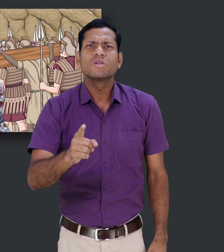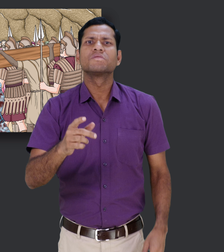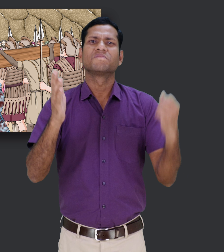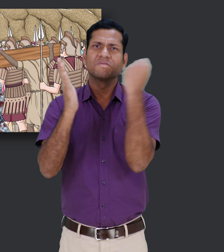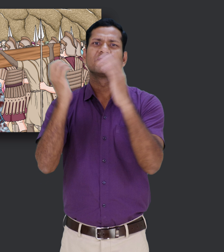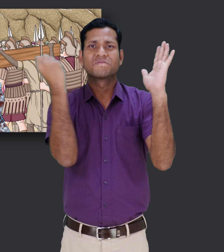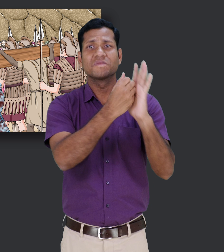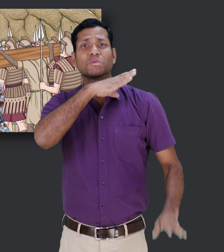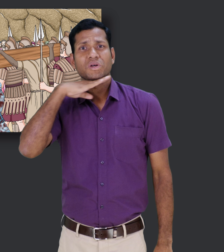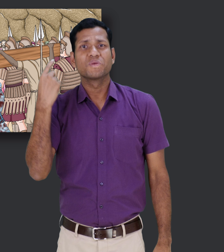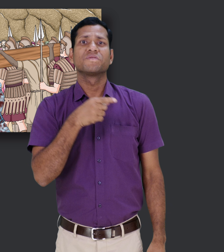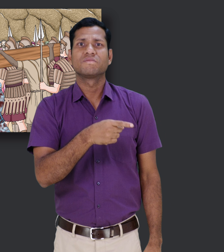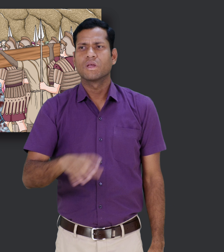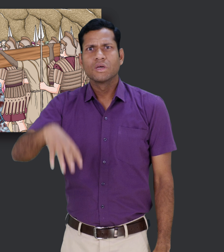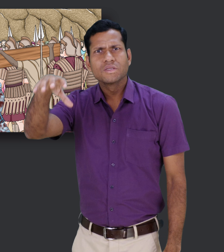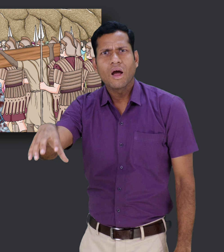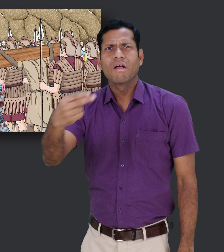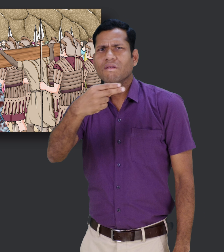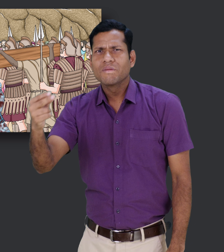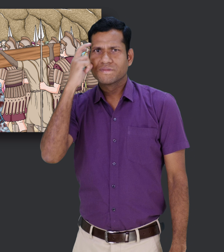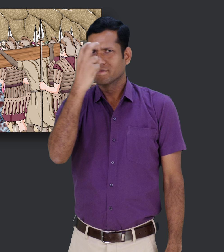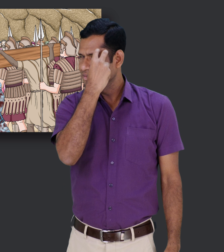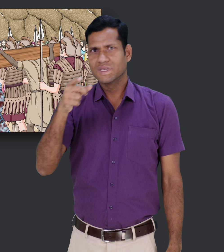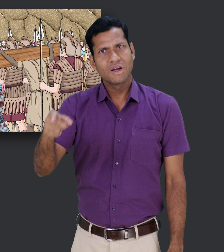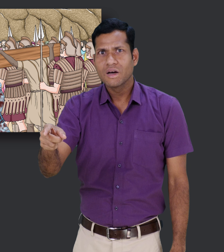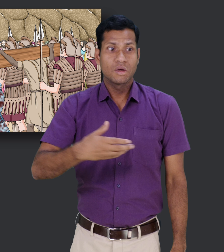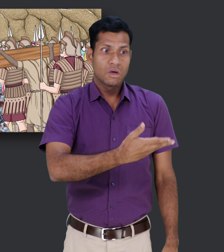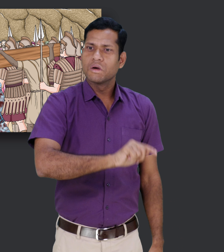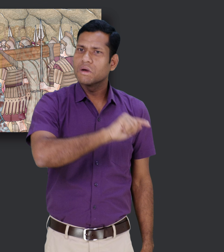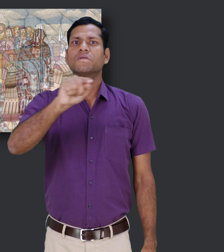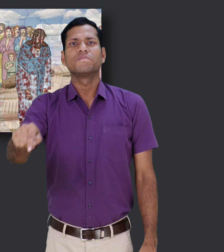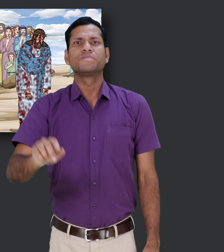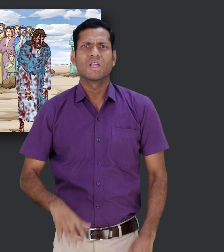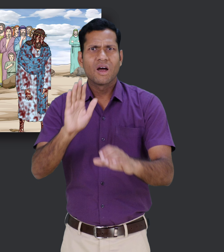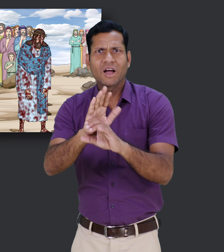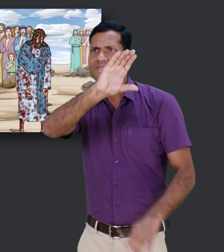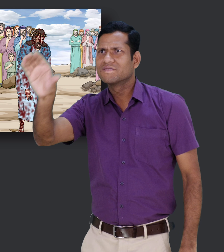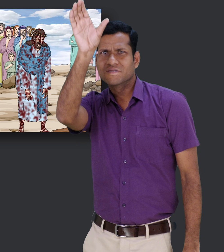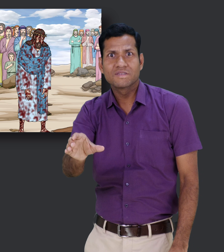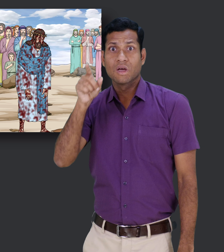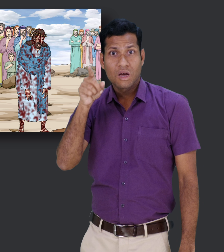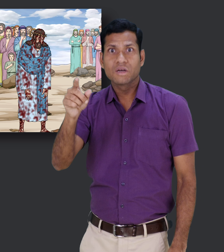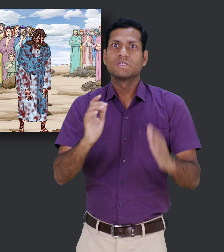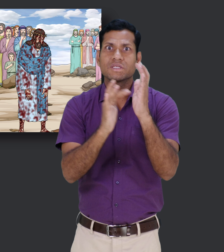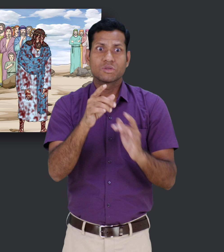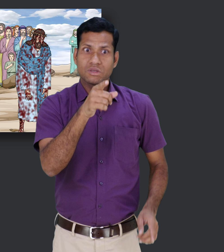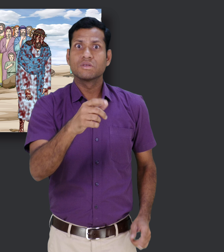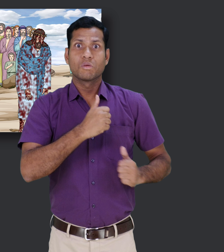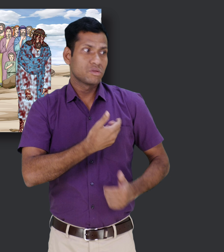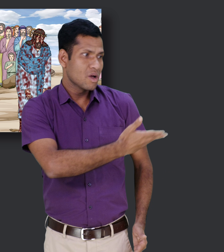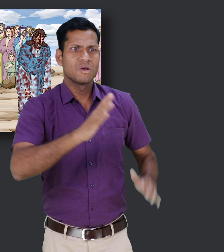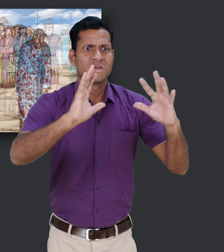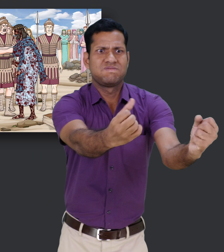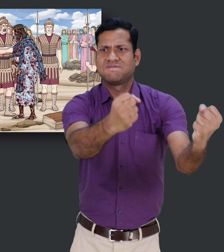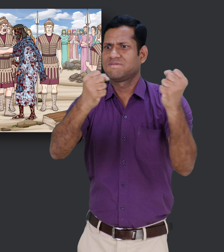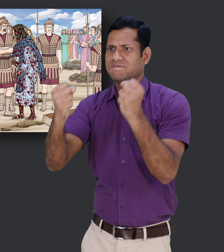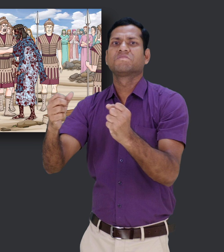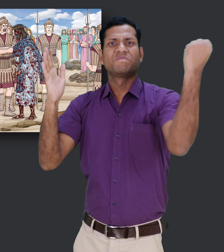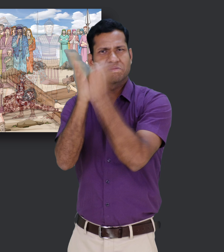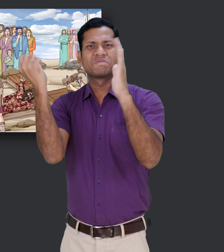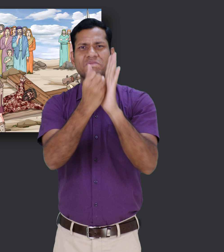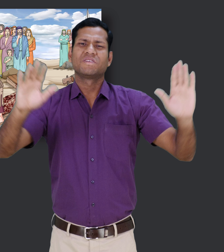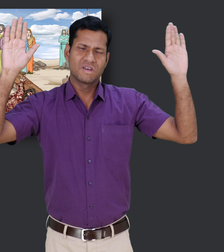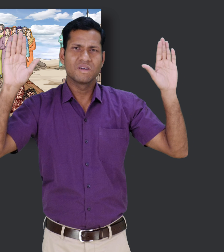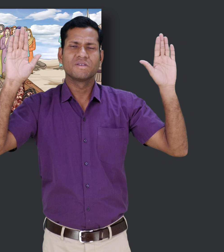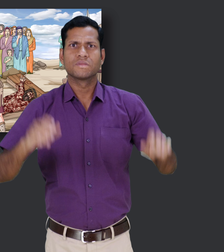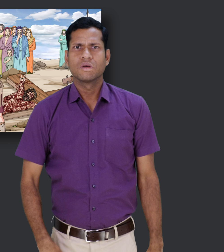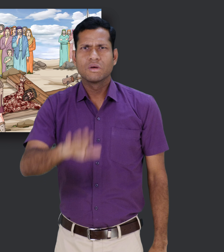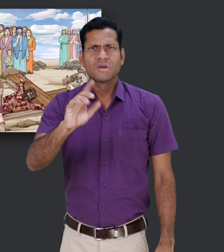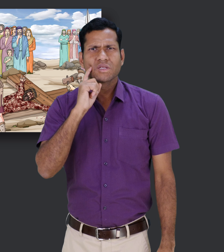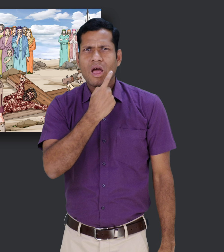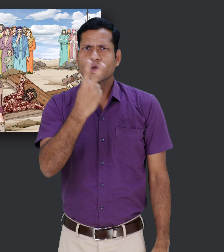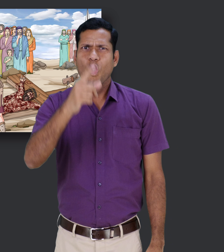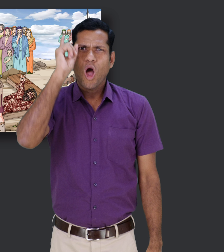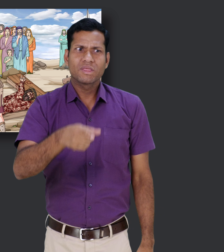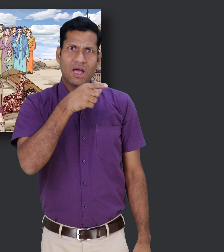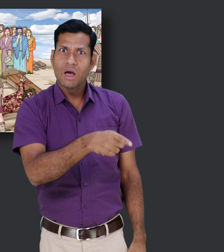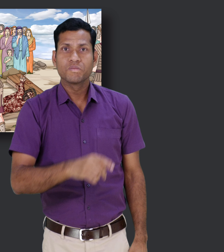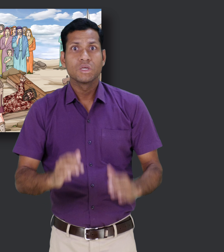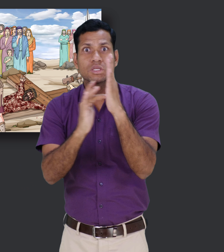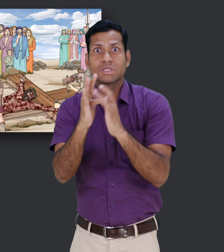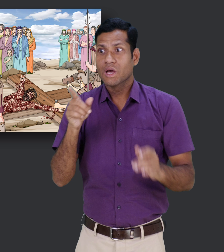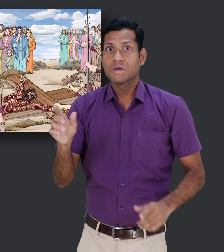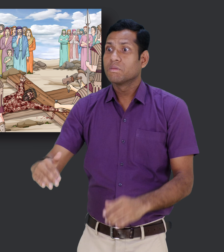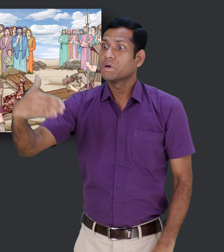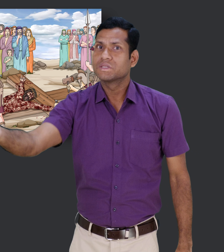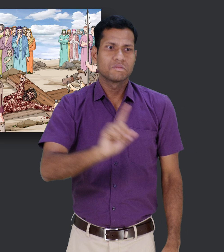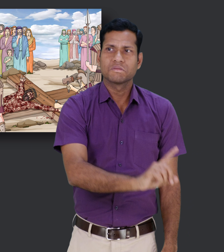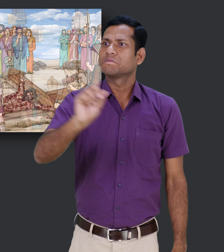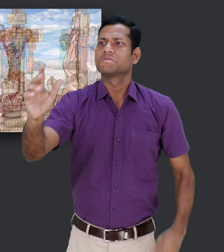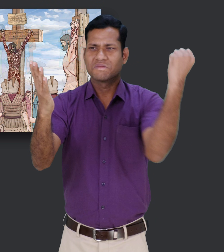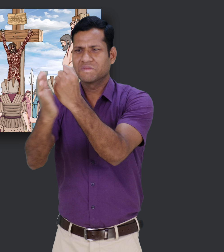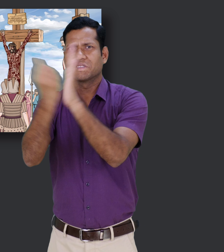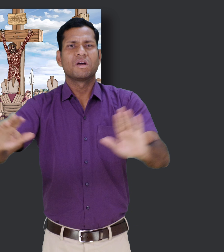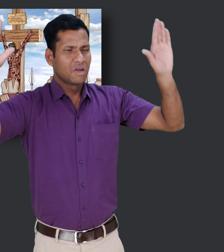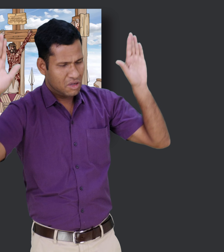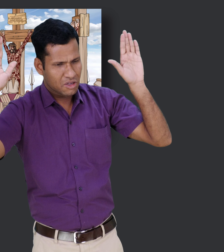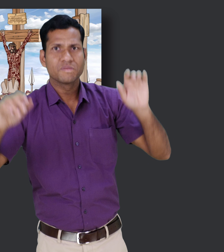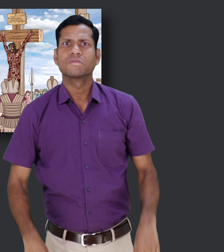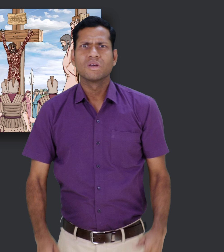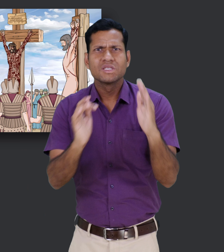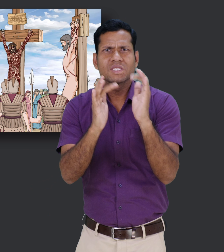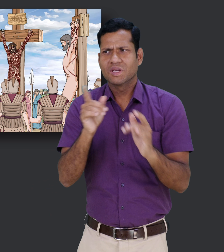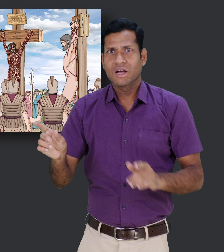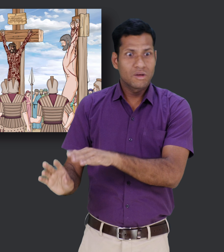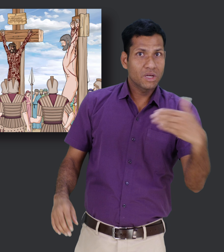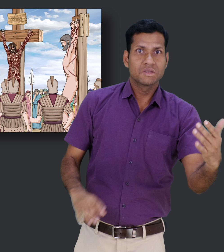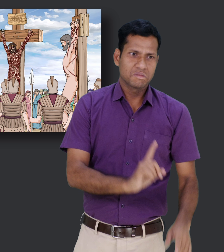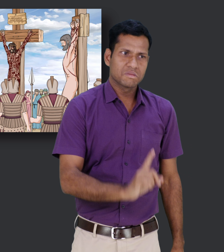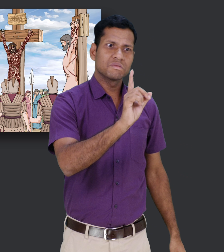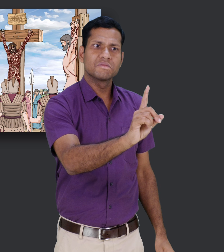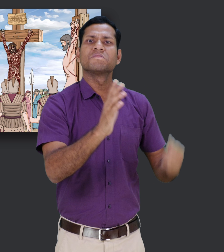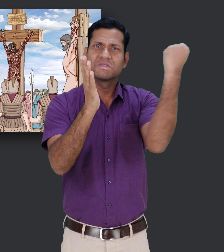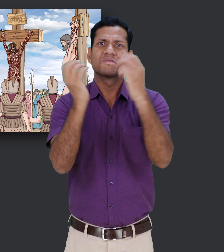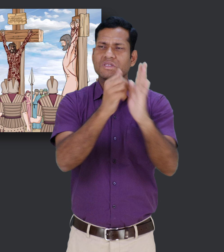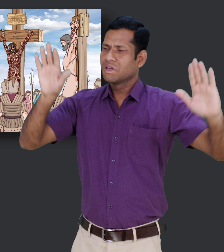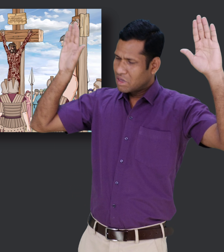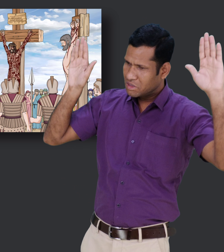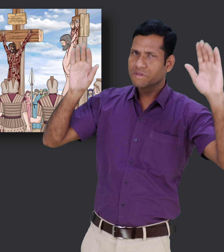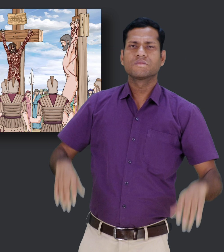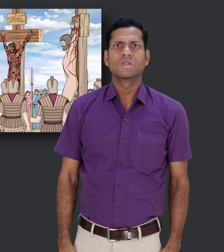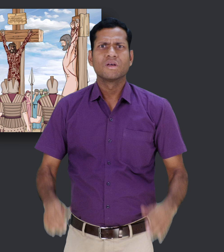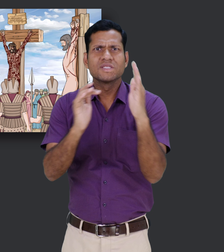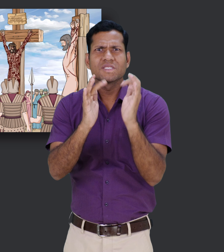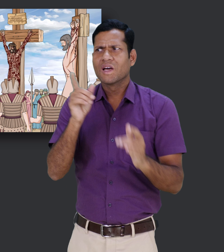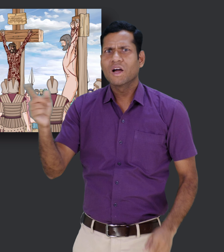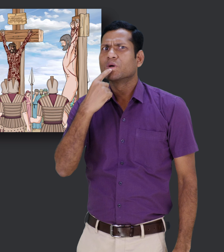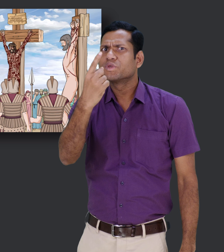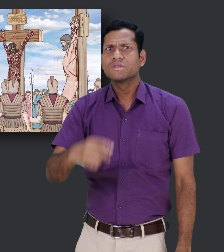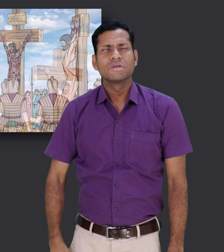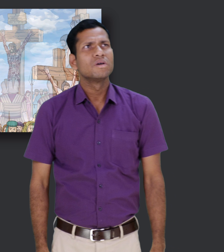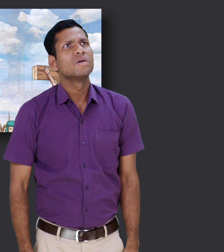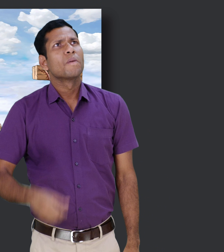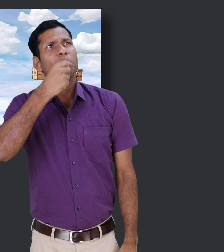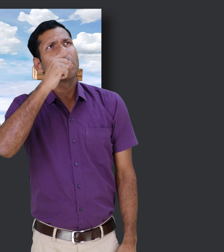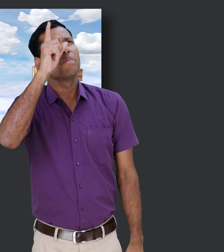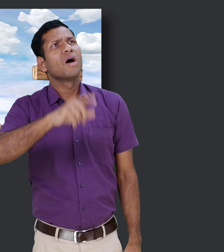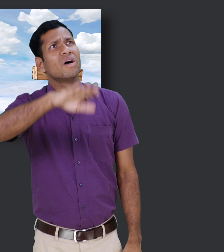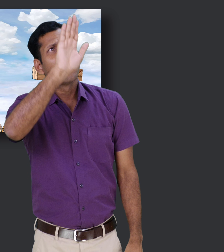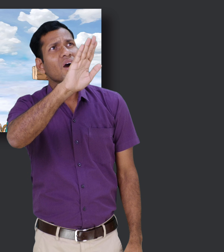When they came to the place called The Skull, they crucified Him there, along with the criminals, one on His right and the other on His left.